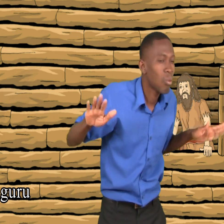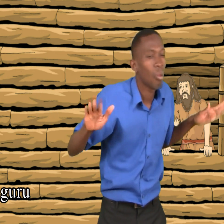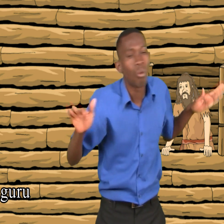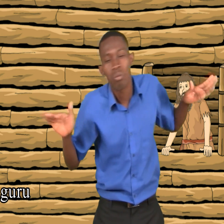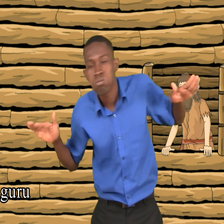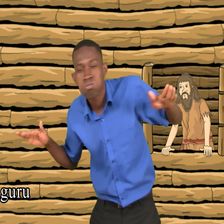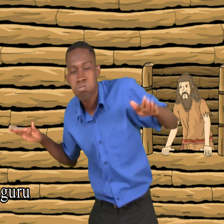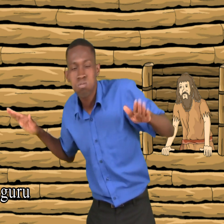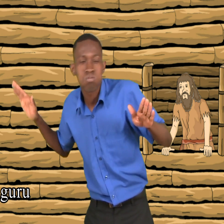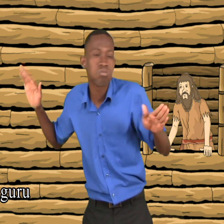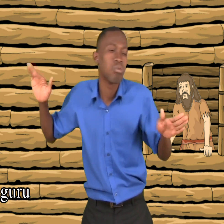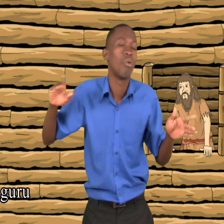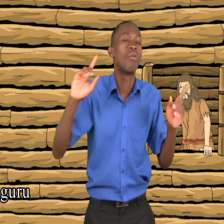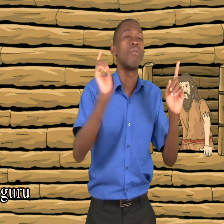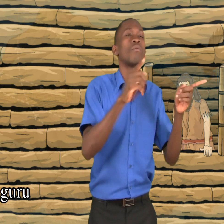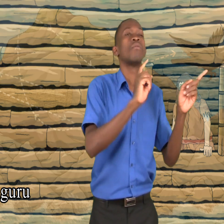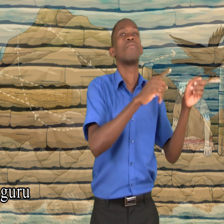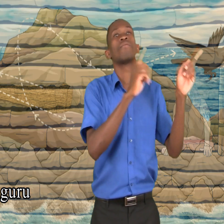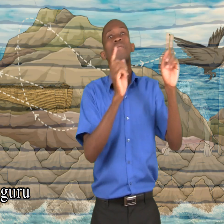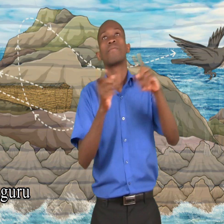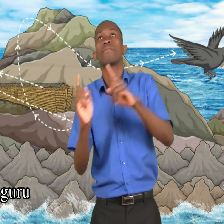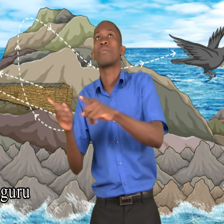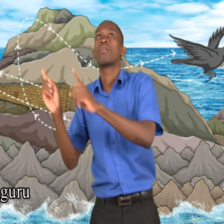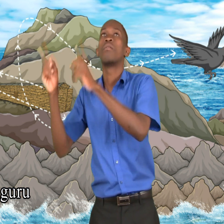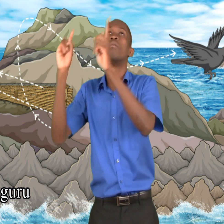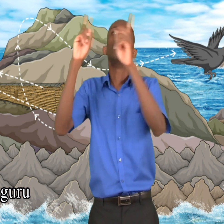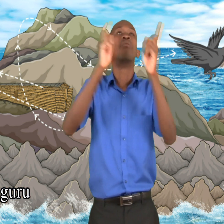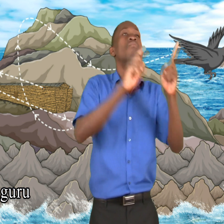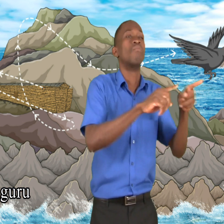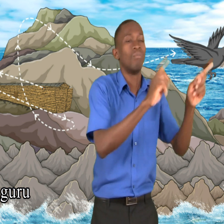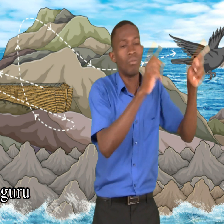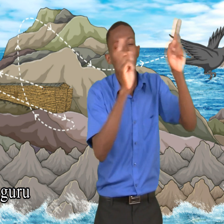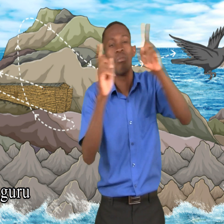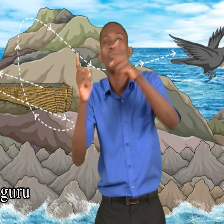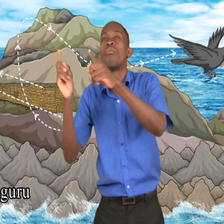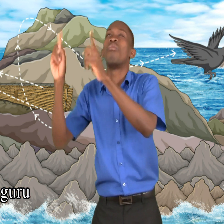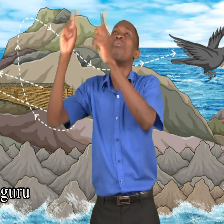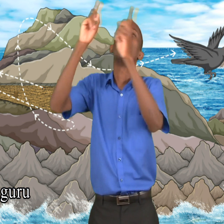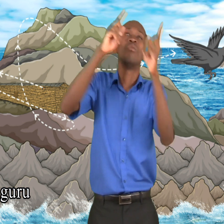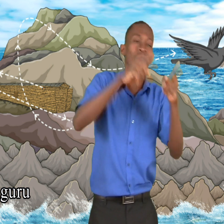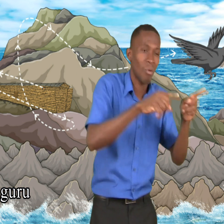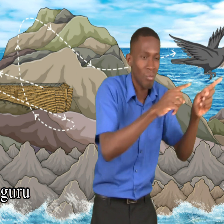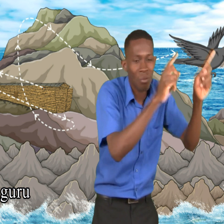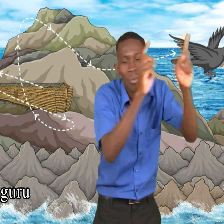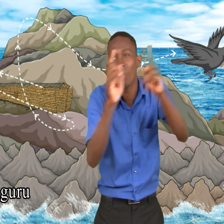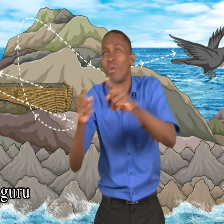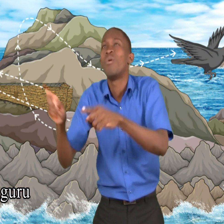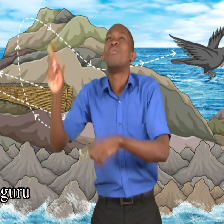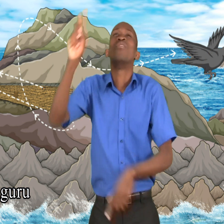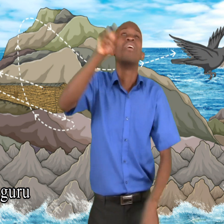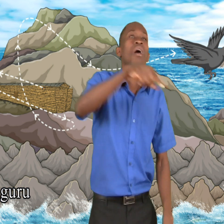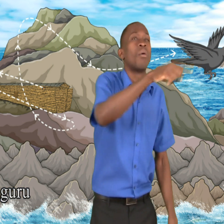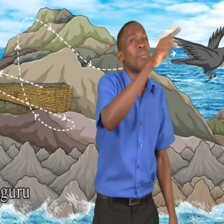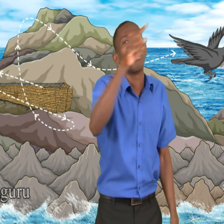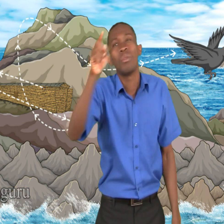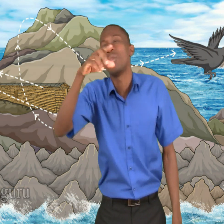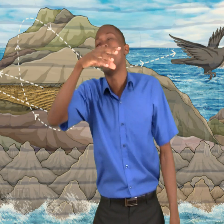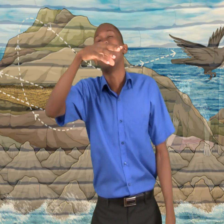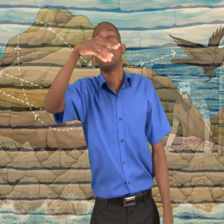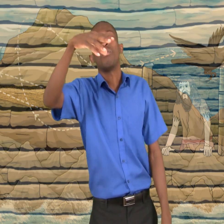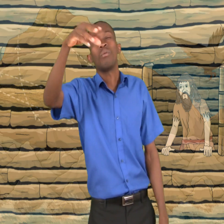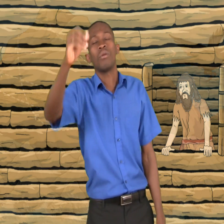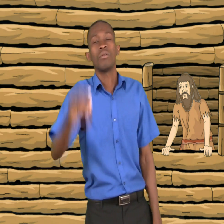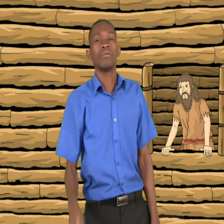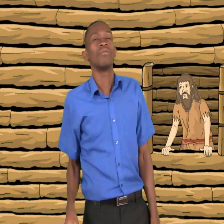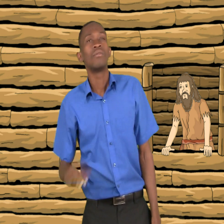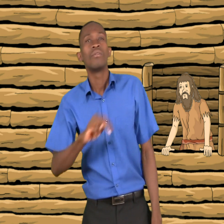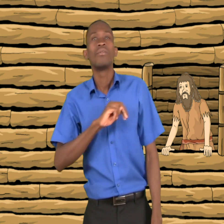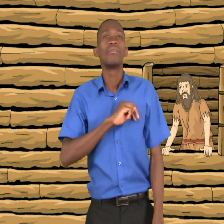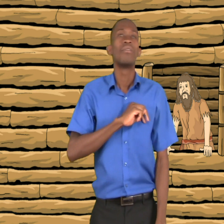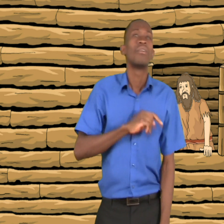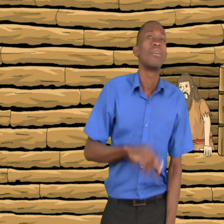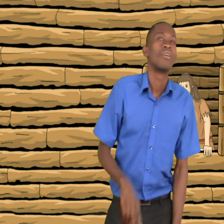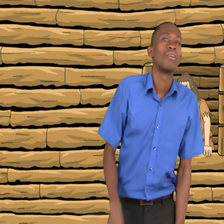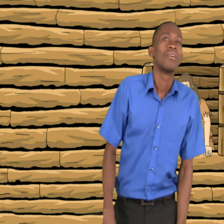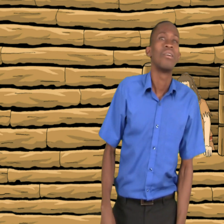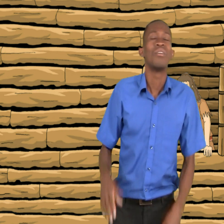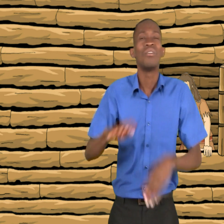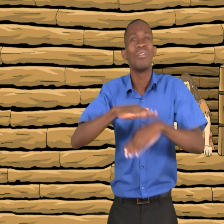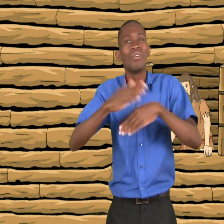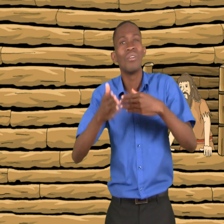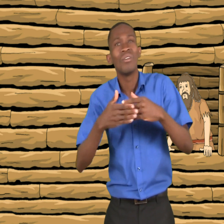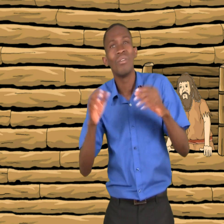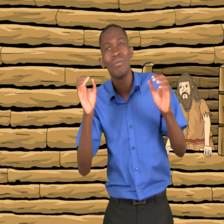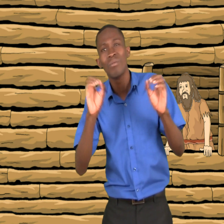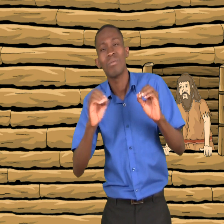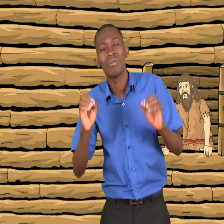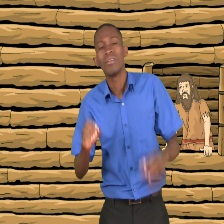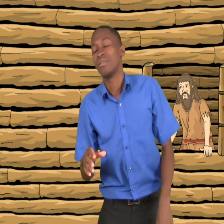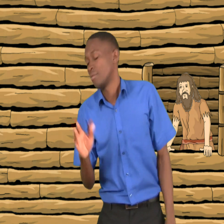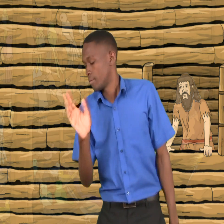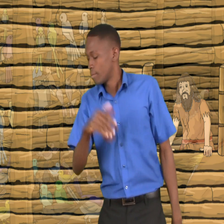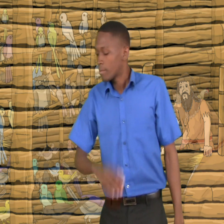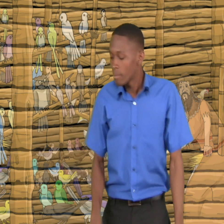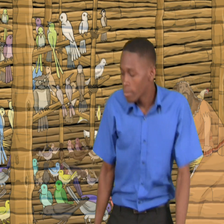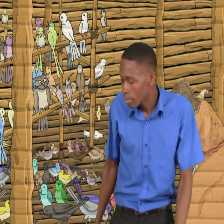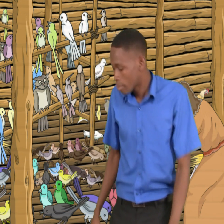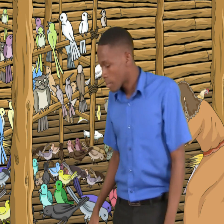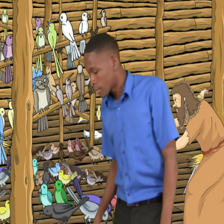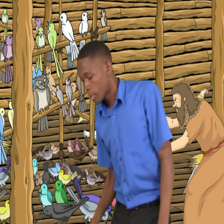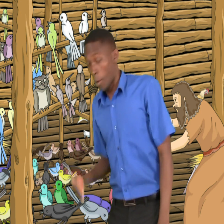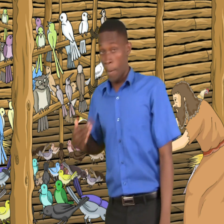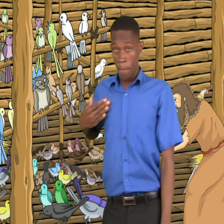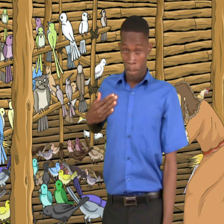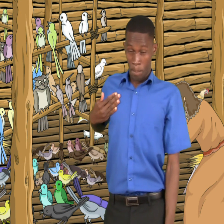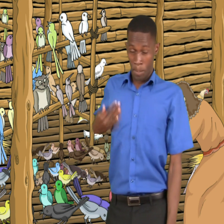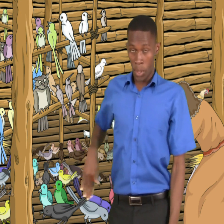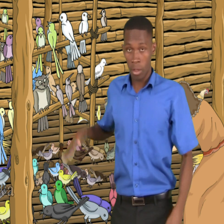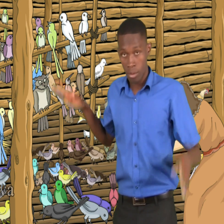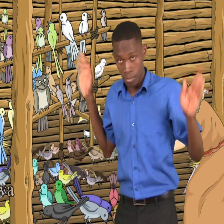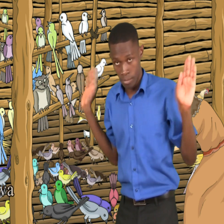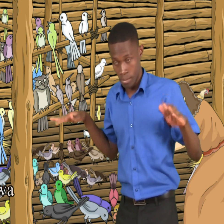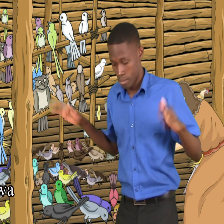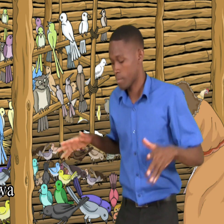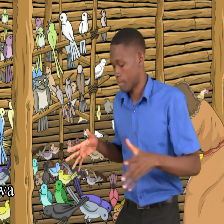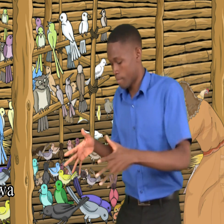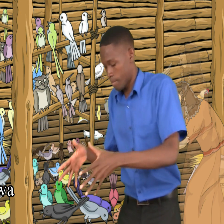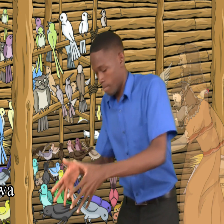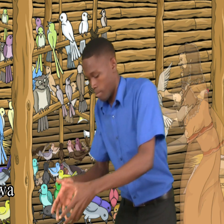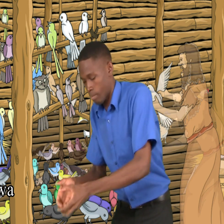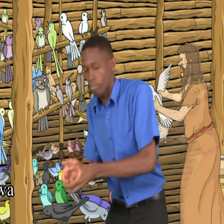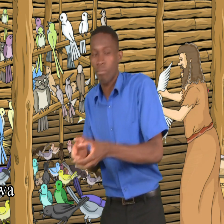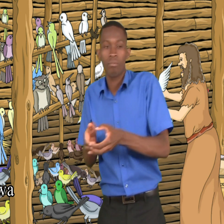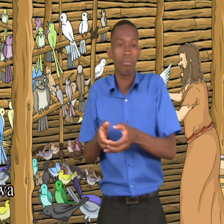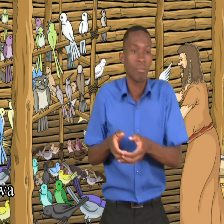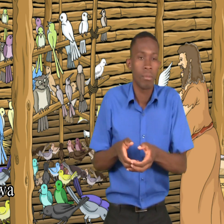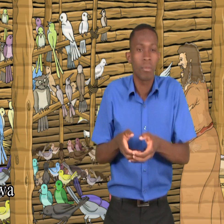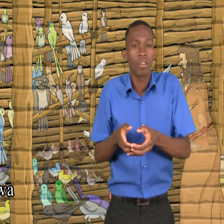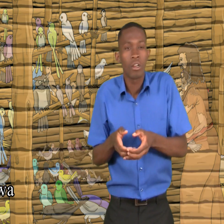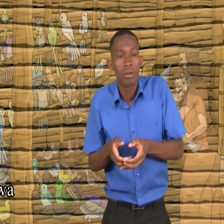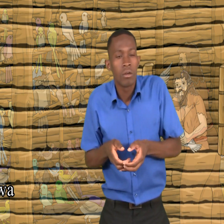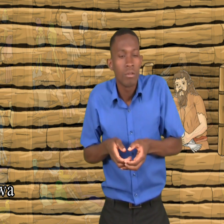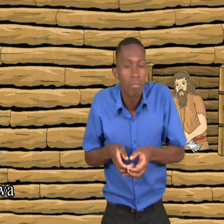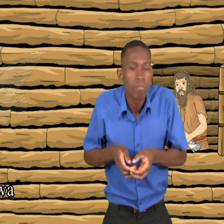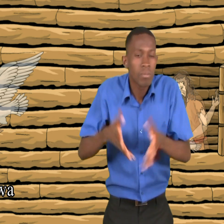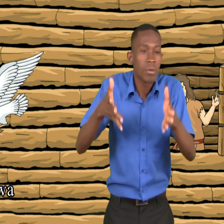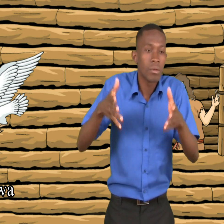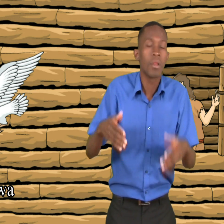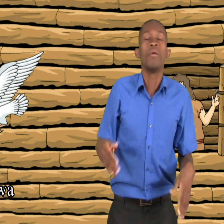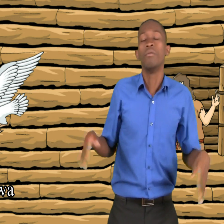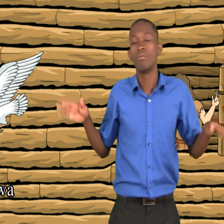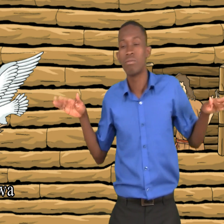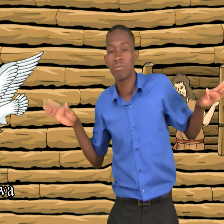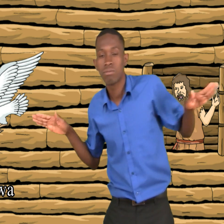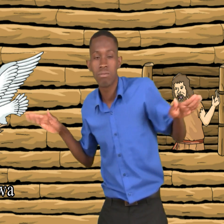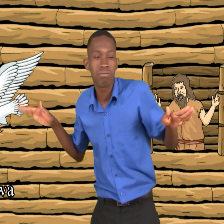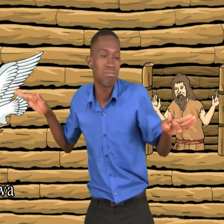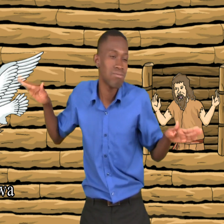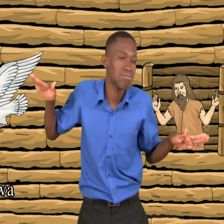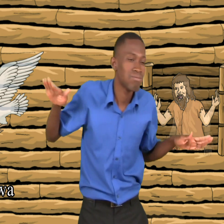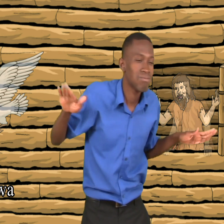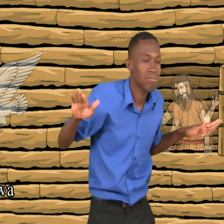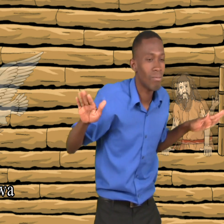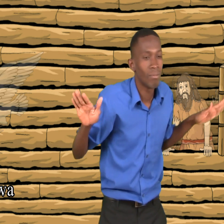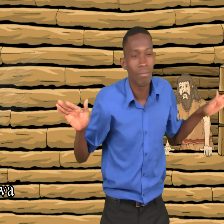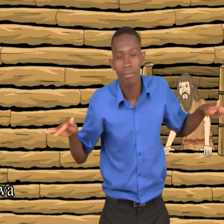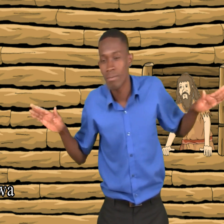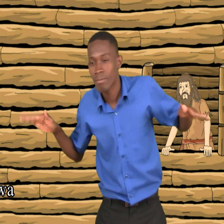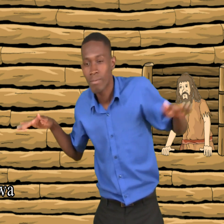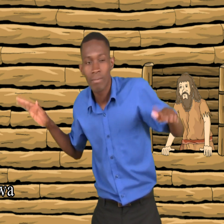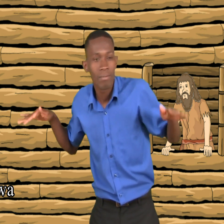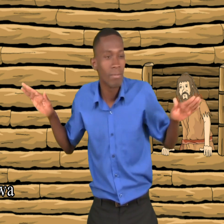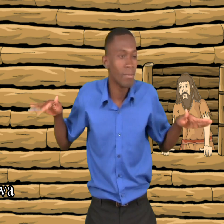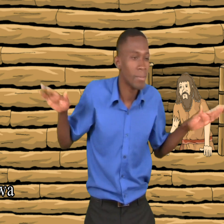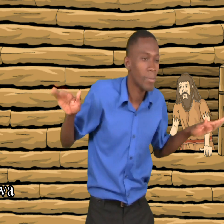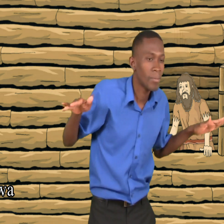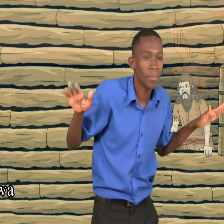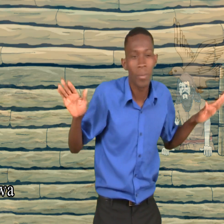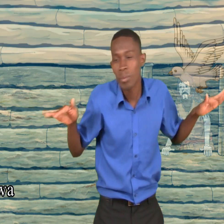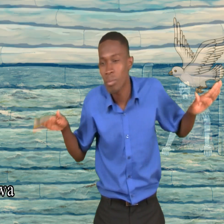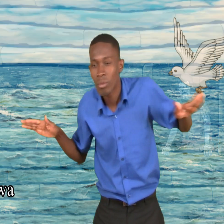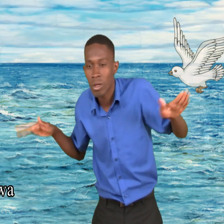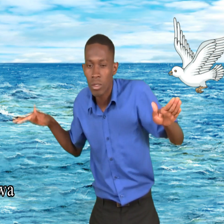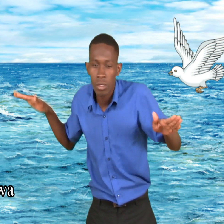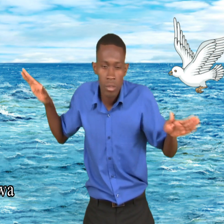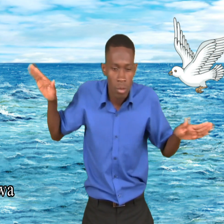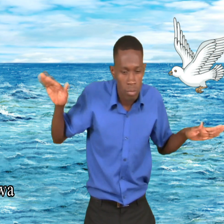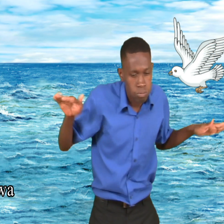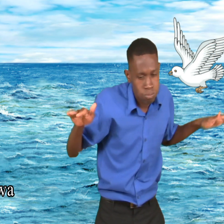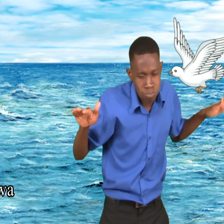It kept flying back and forth until the waters had dried up from the earth. Then Noah sent out a dove to see if the waters had receded from the surface of the ground.